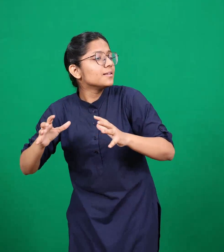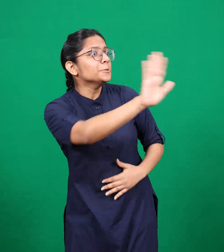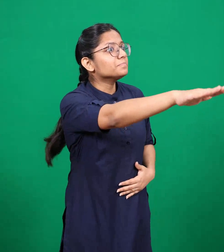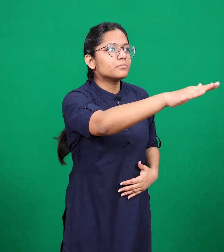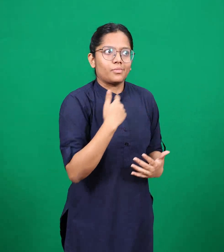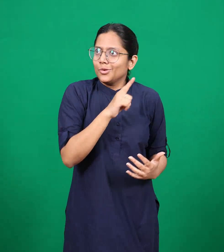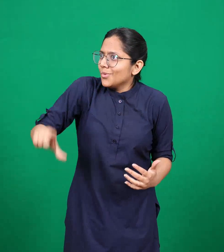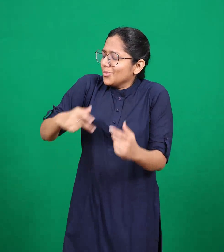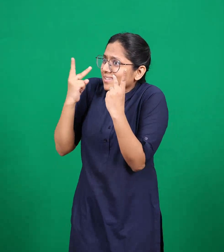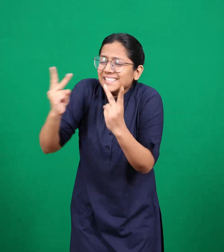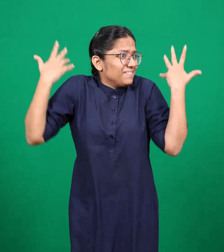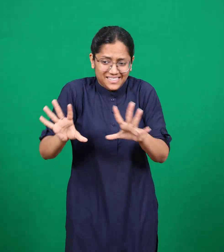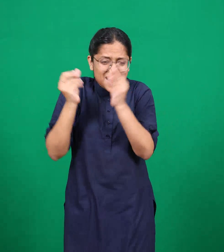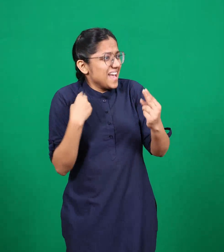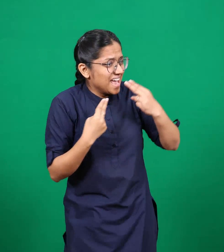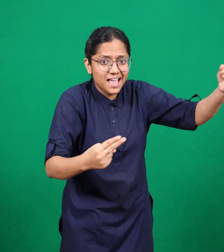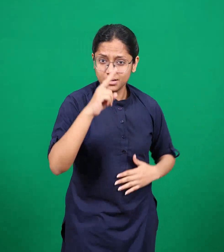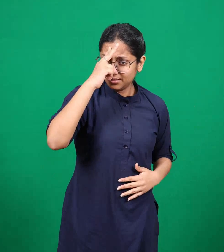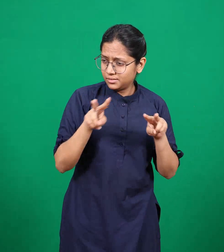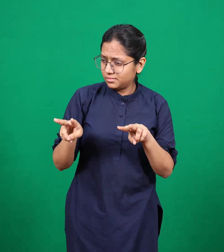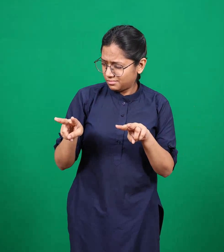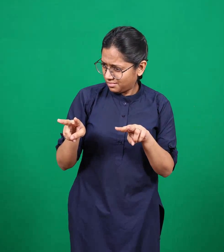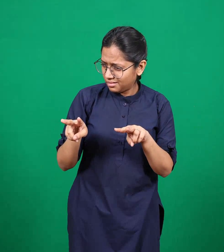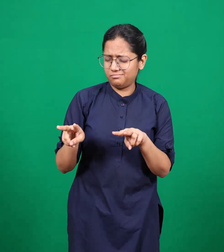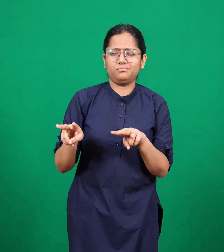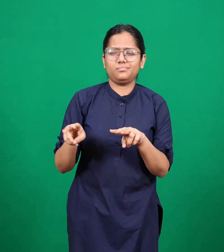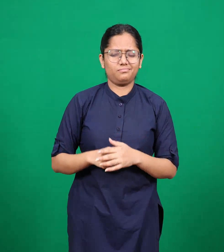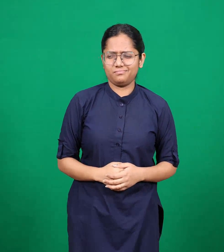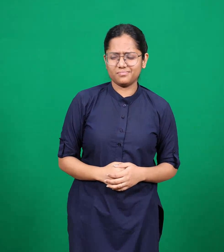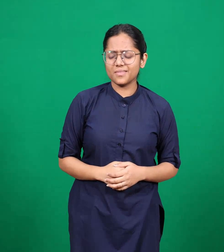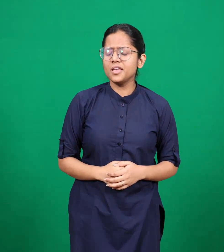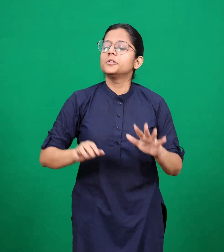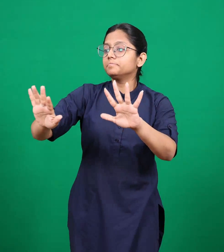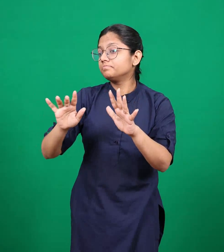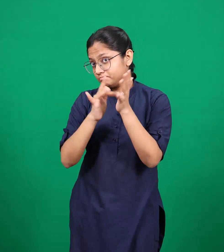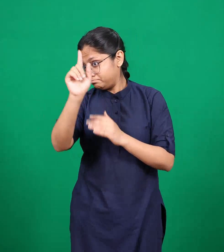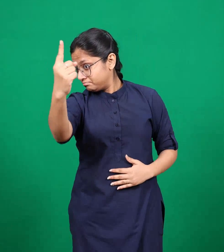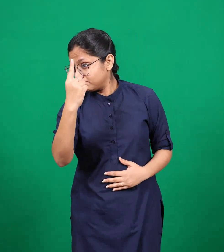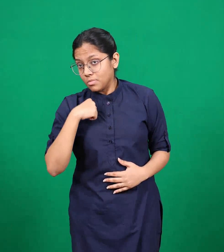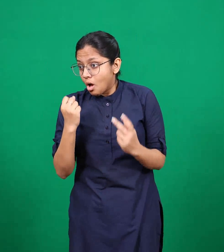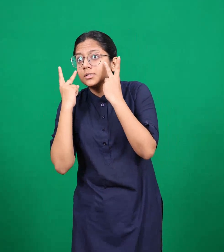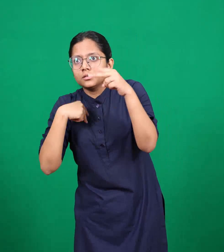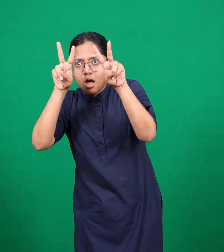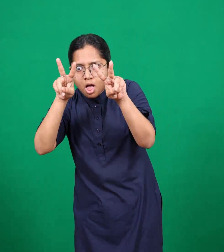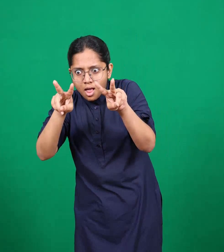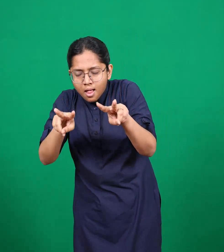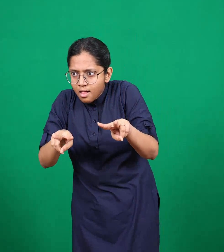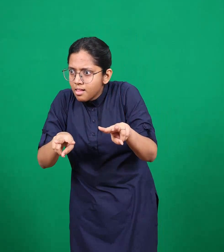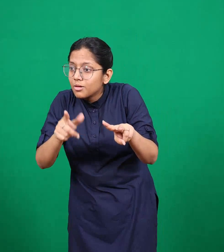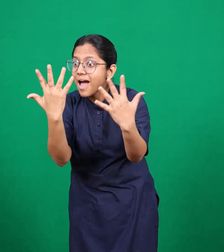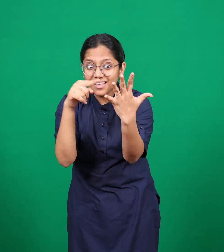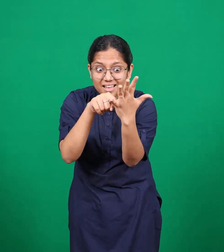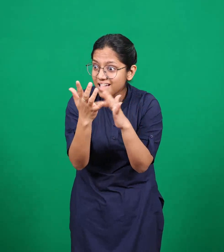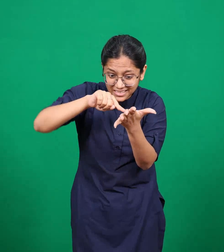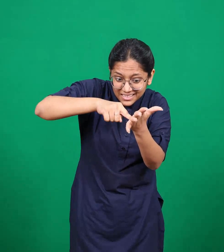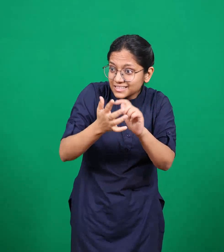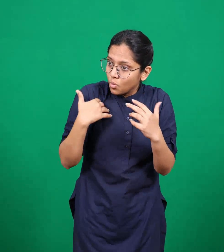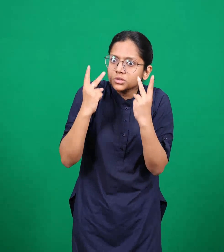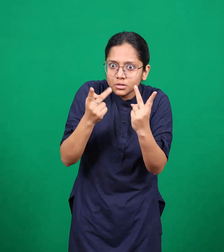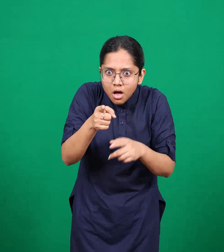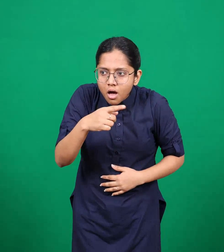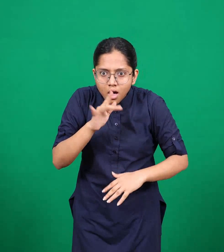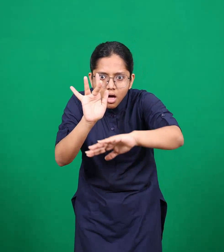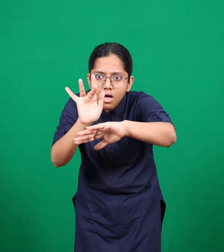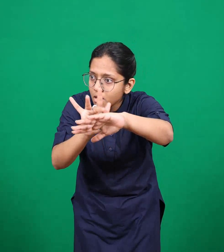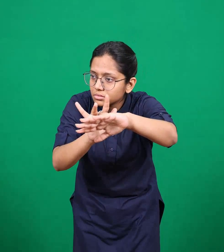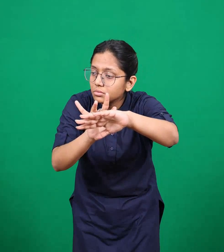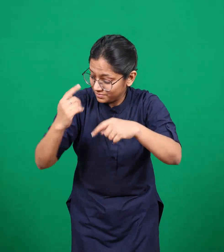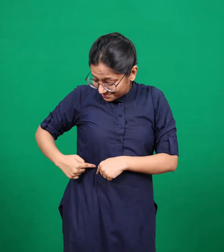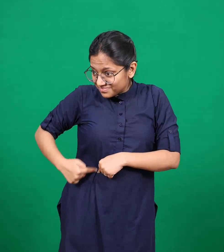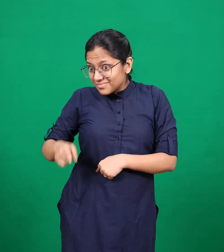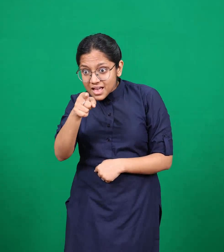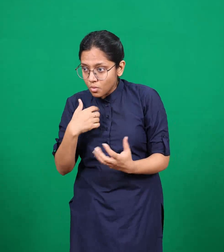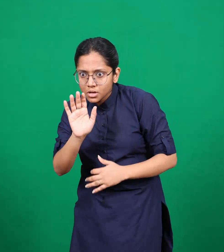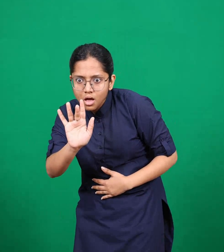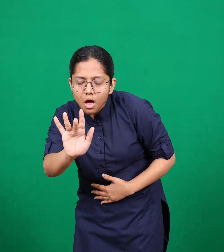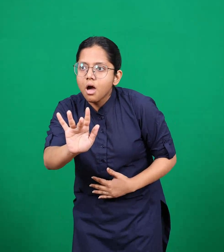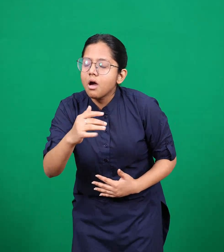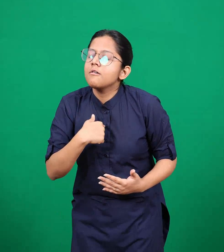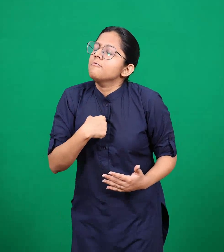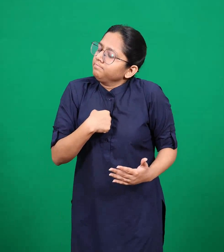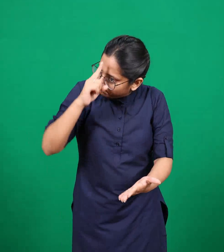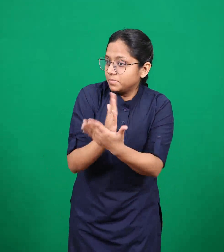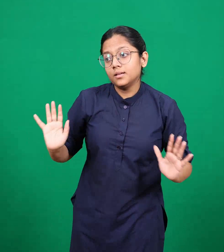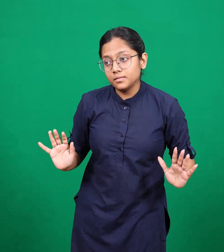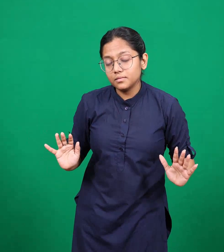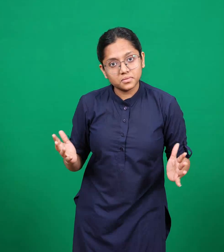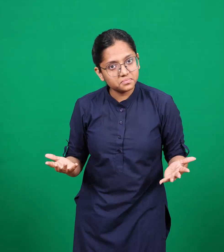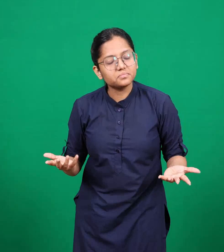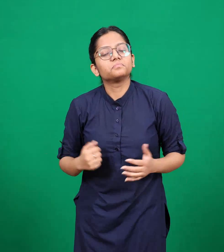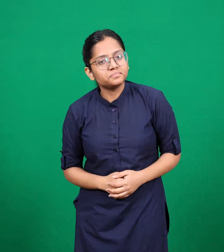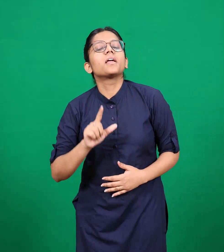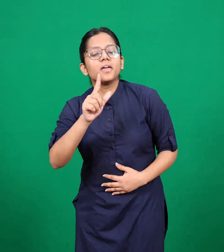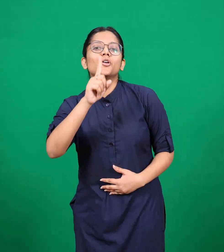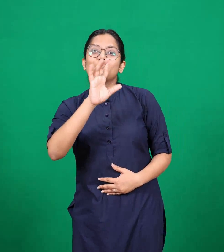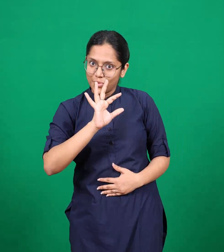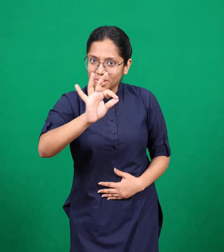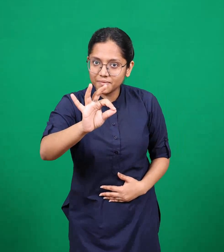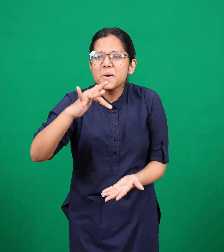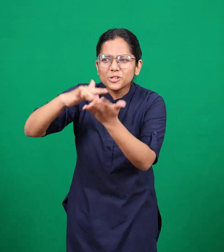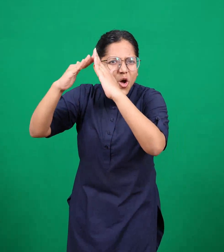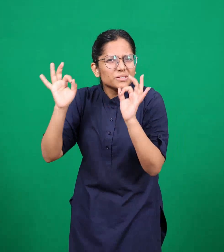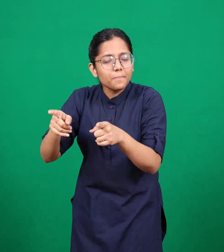But he replied, "Unless I see the nail marks in His hands, and put my finger where the nails have been, and put my hand into His side, I will never believe."